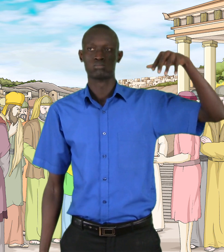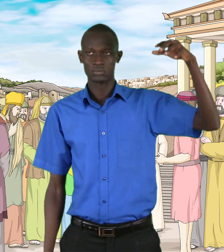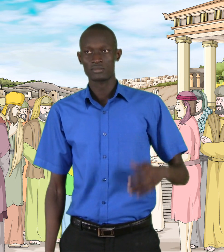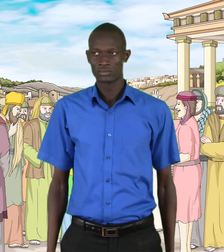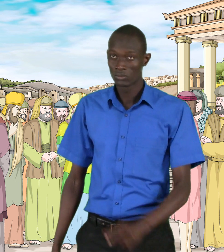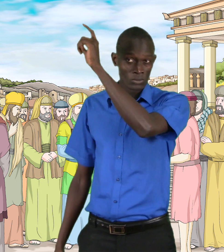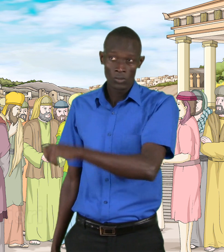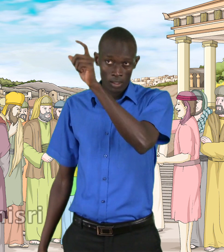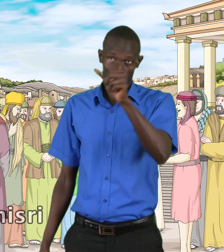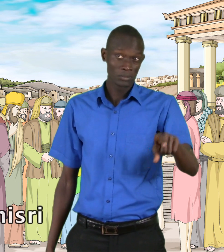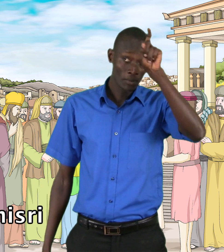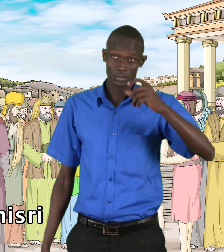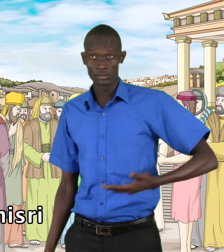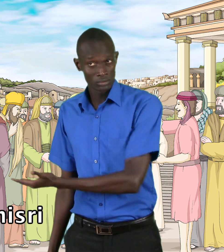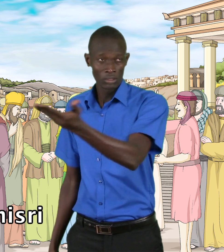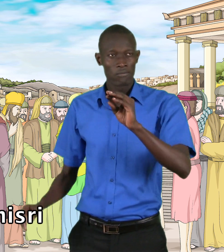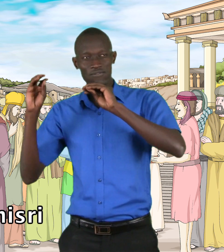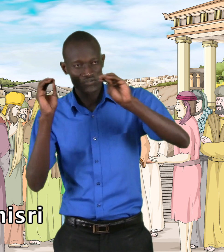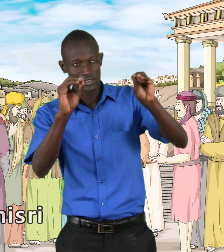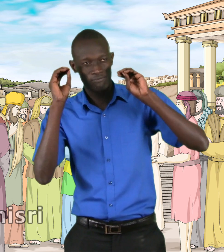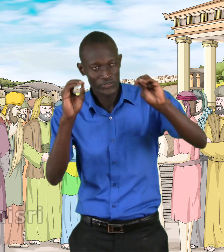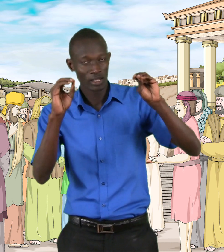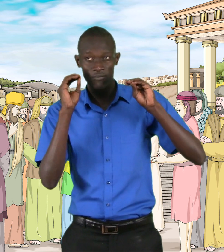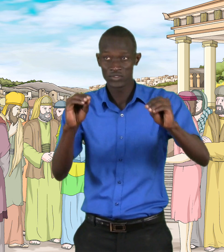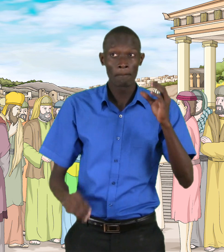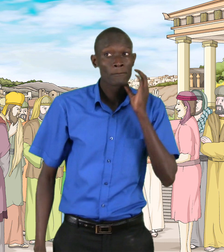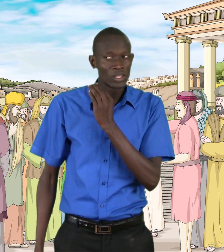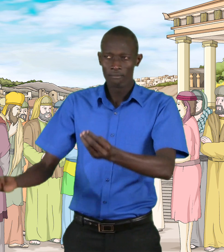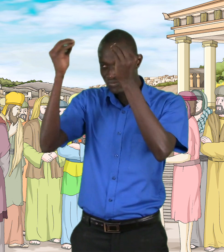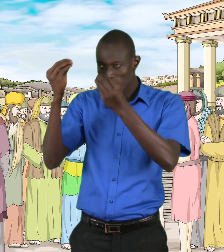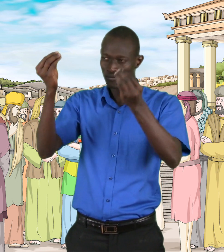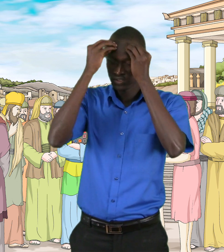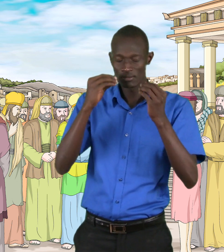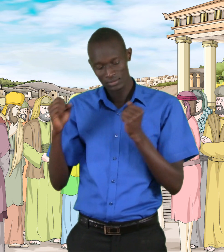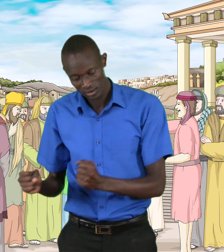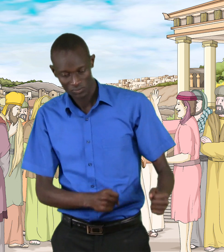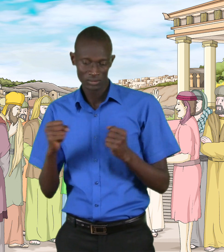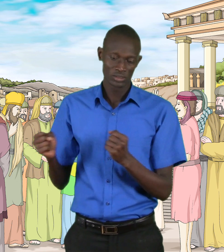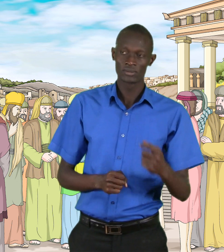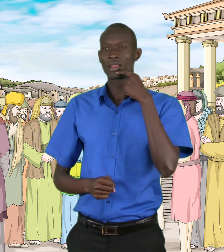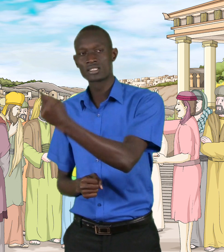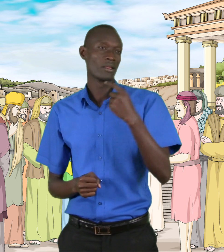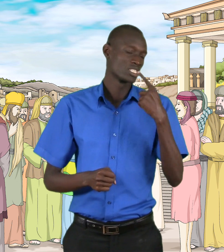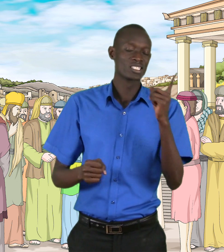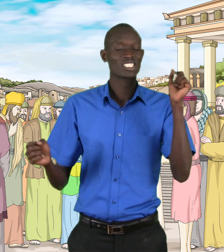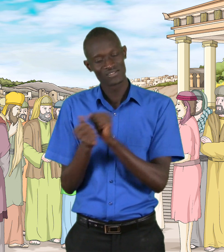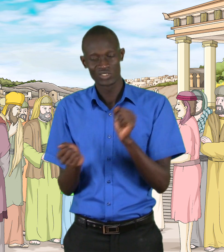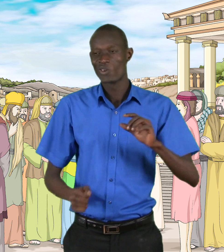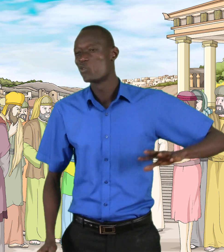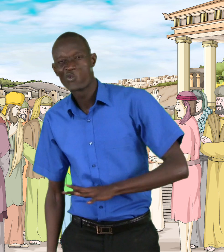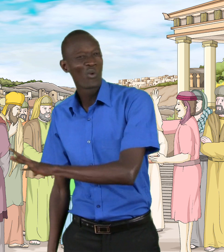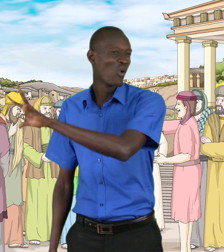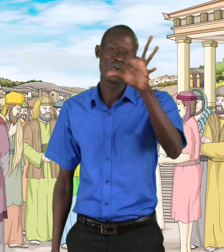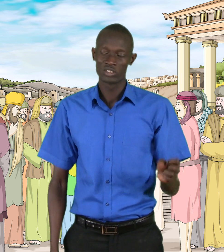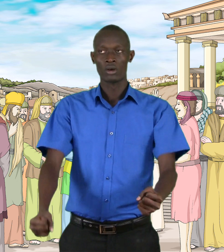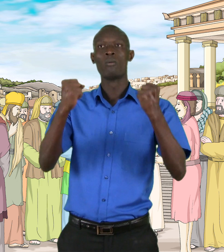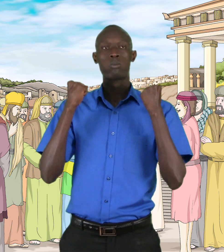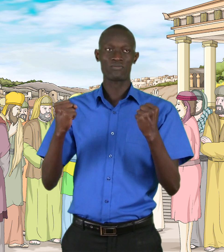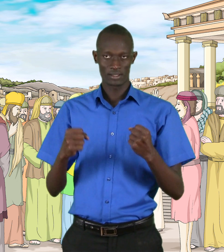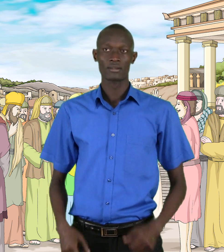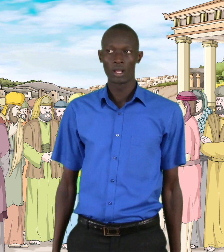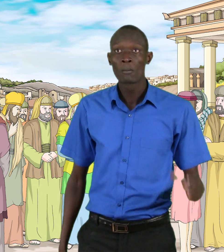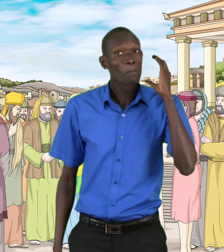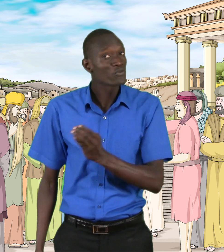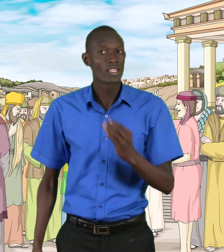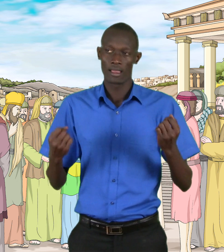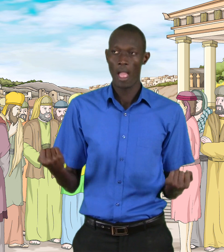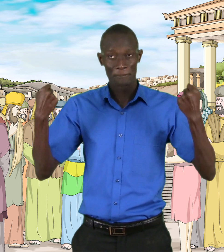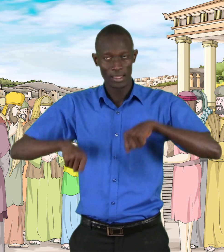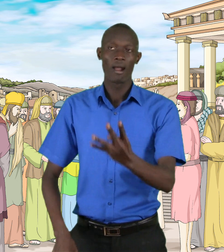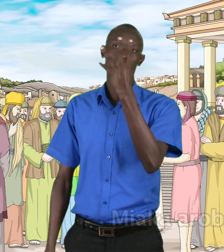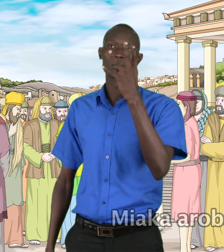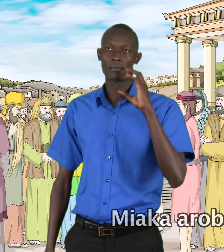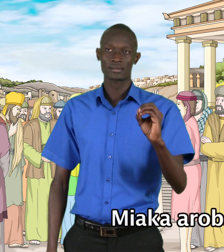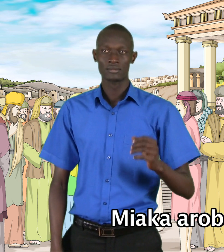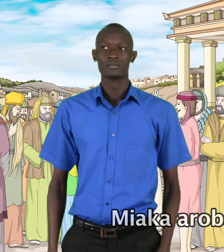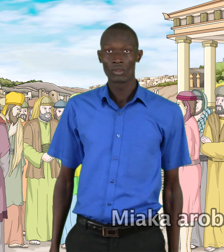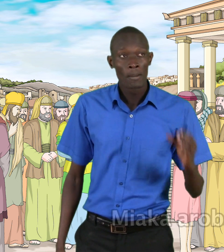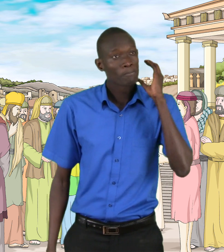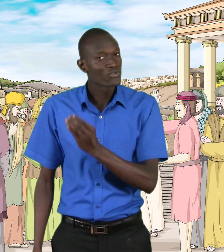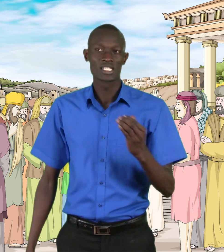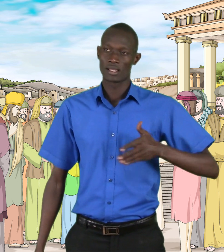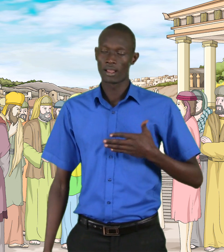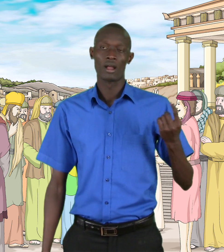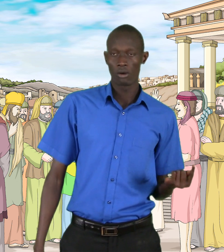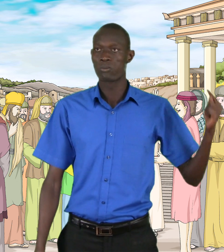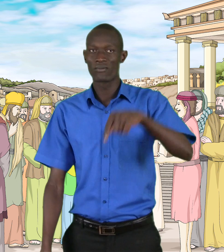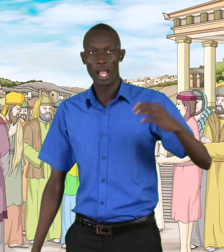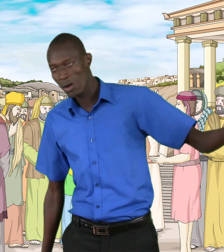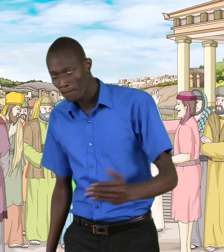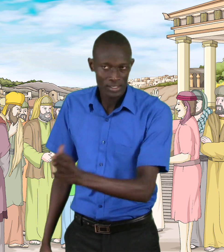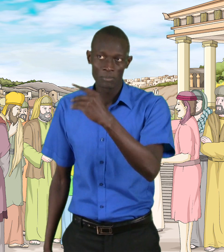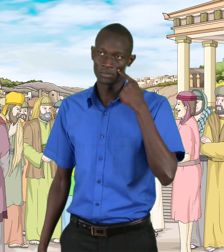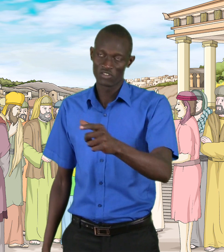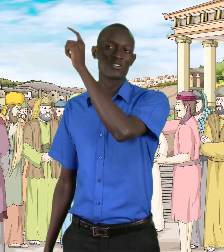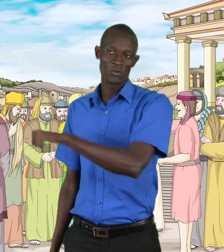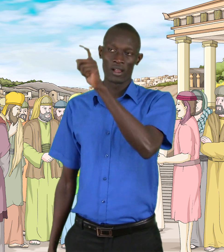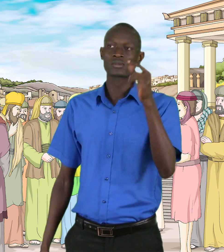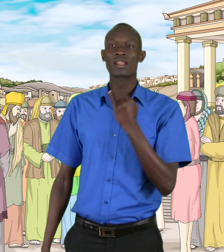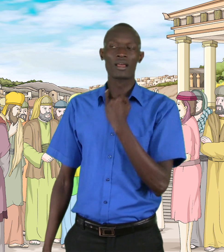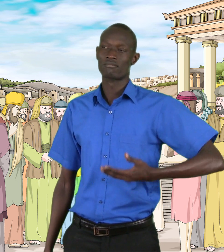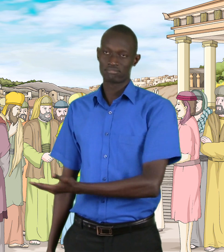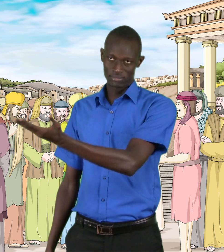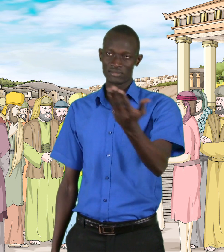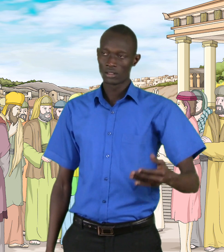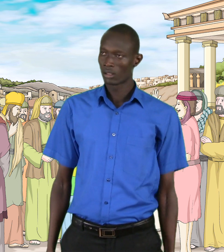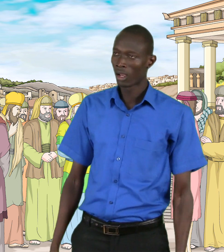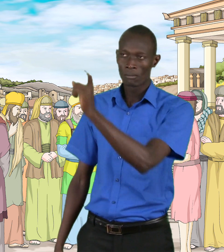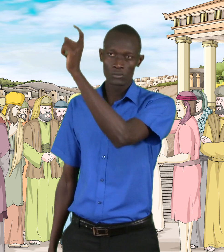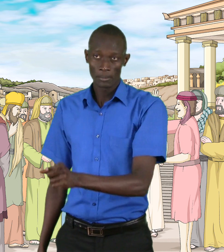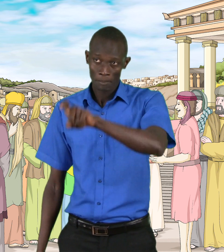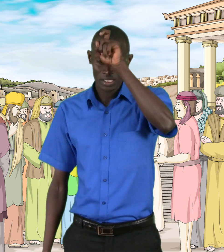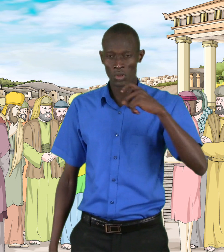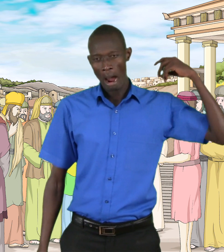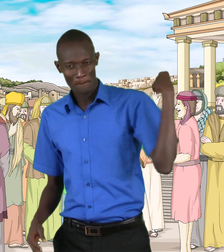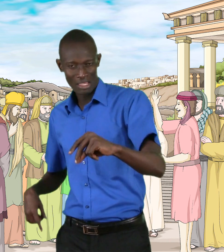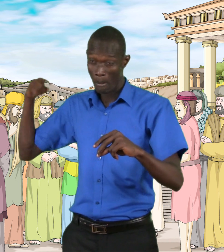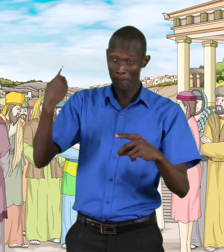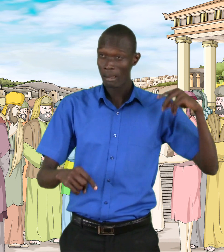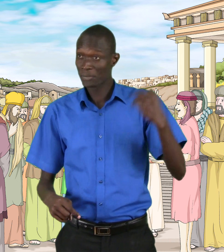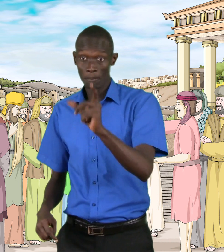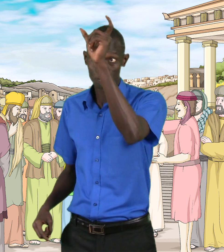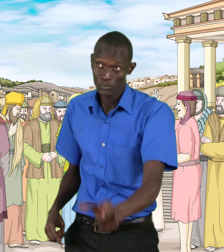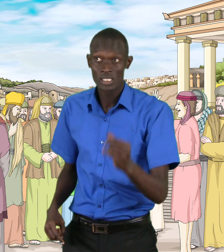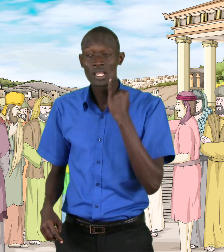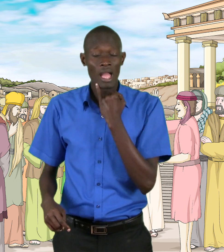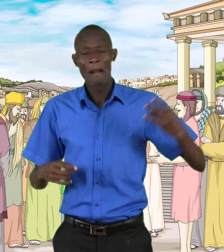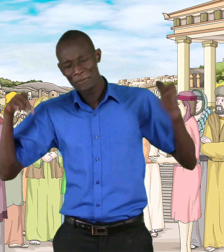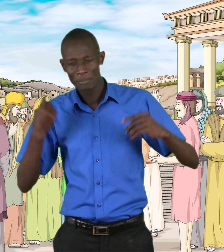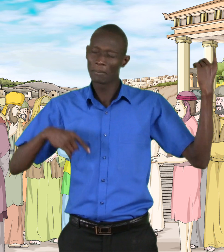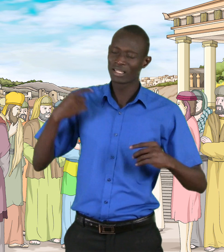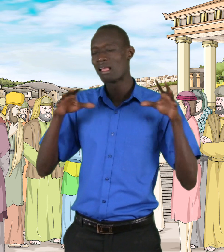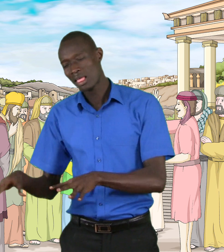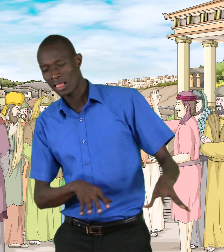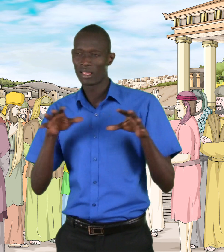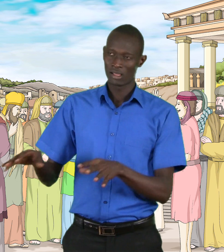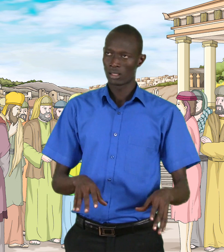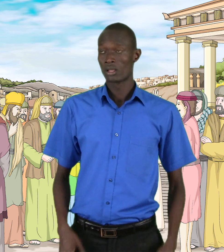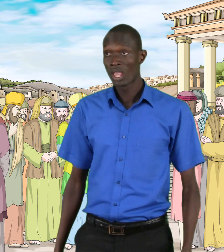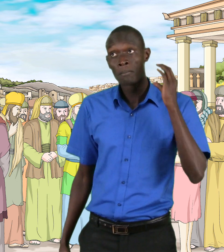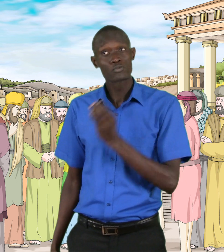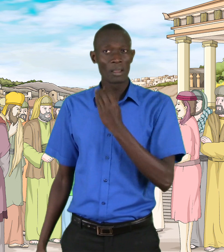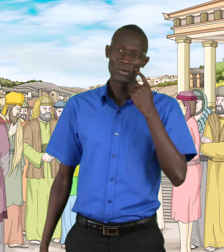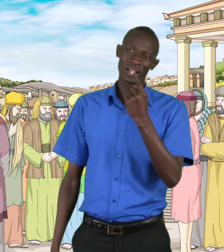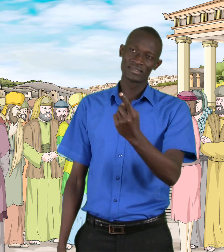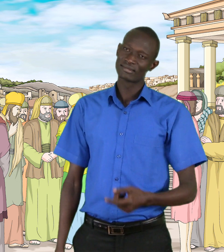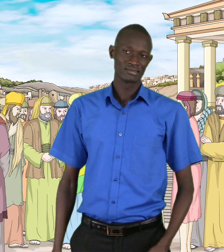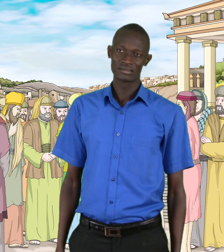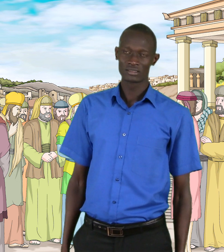So Moses was educated in all the wisdom of the Egyptians and was powerful in speech and action. When Moses was forty years old, he decided to visit his brothers, the children of Israel.